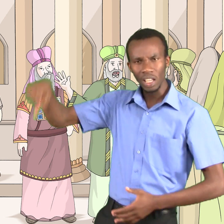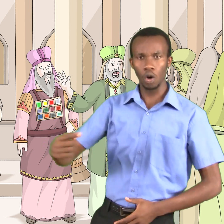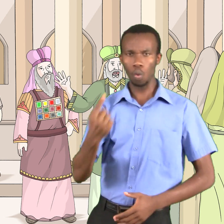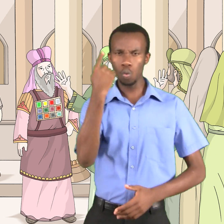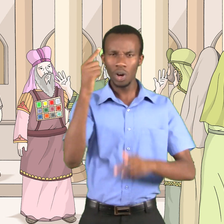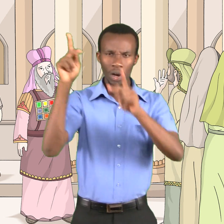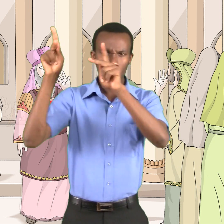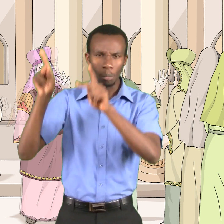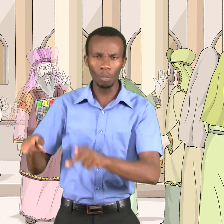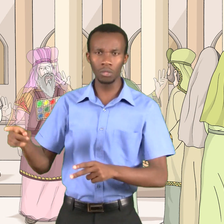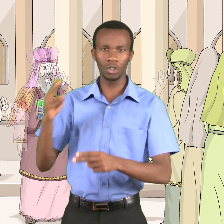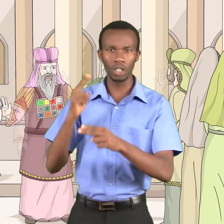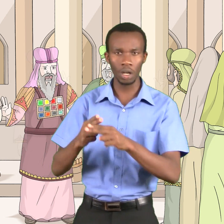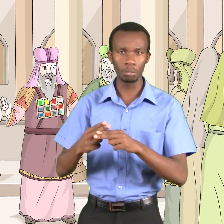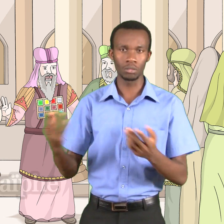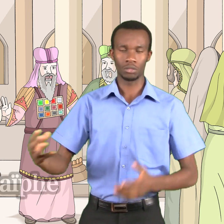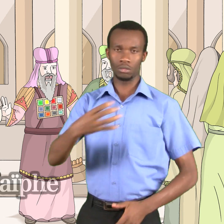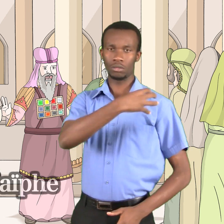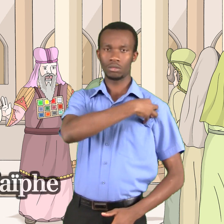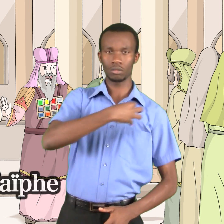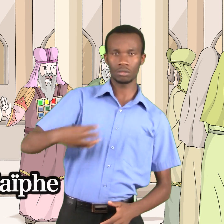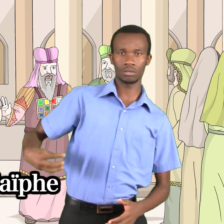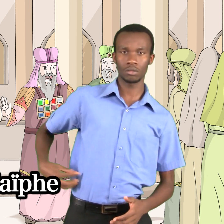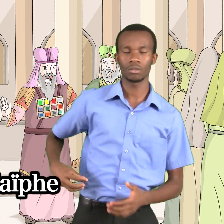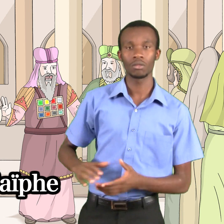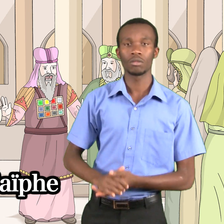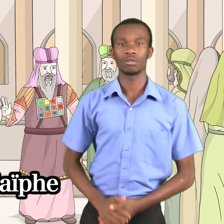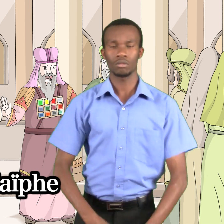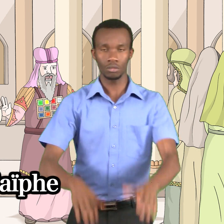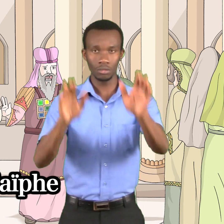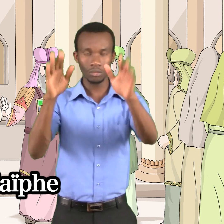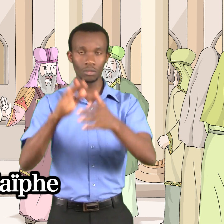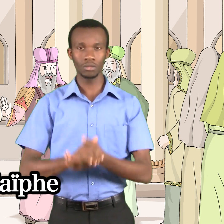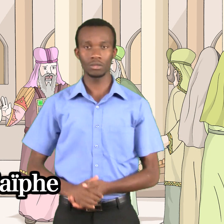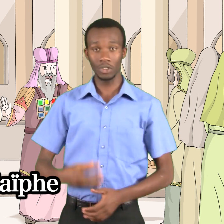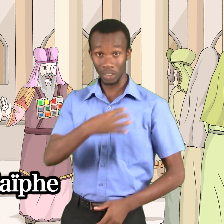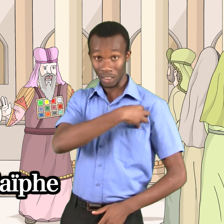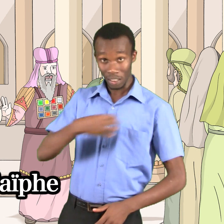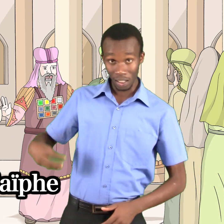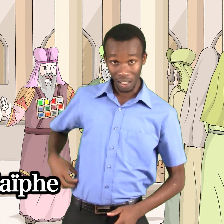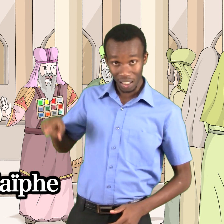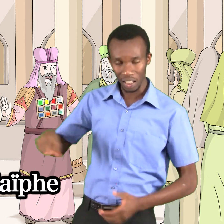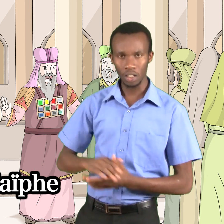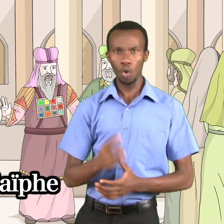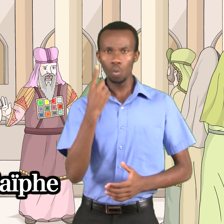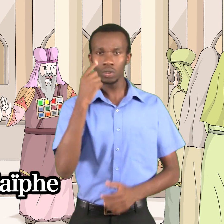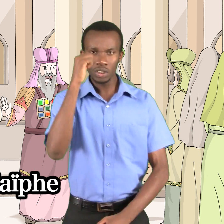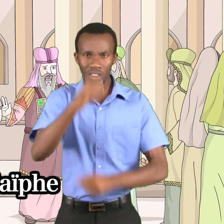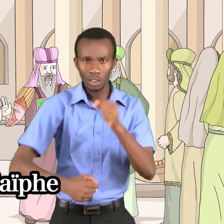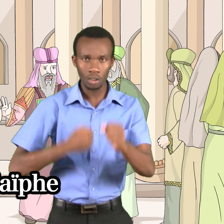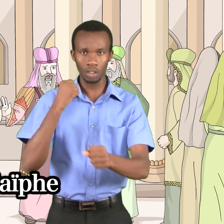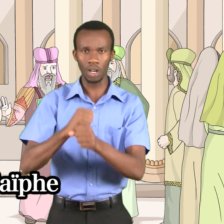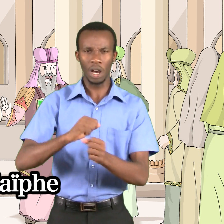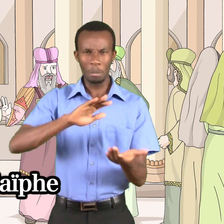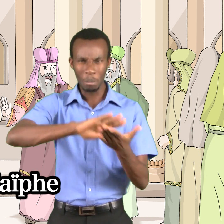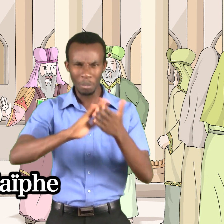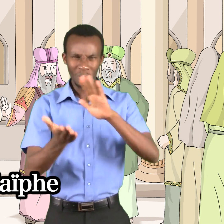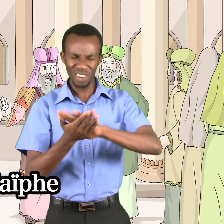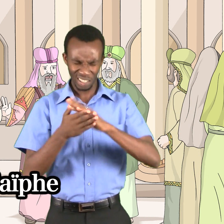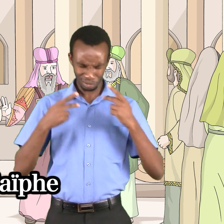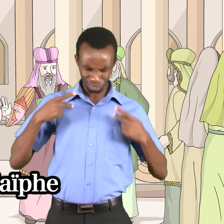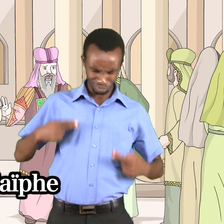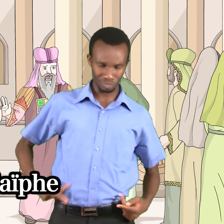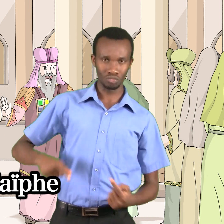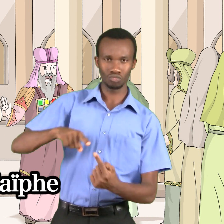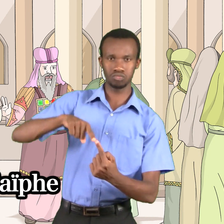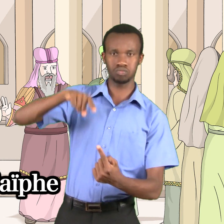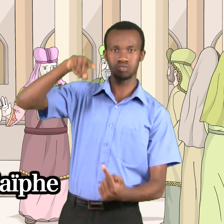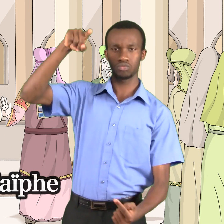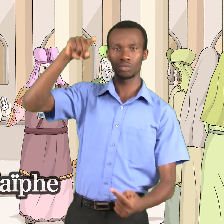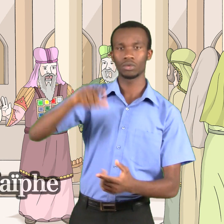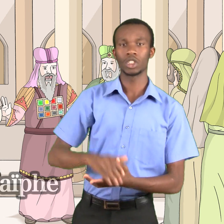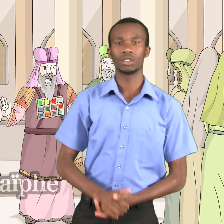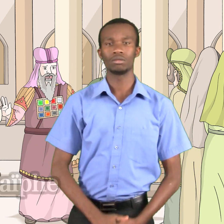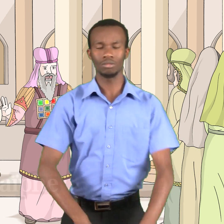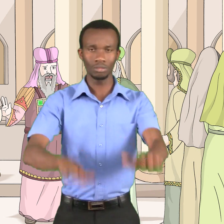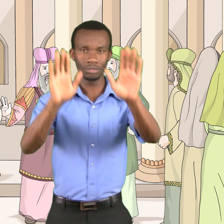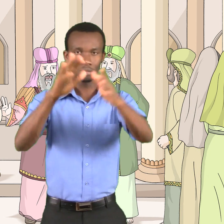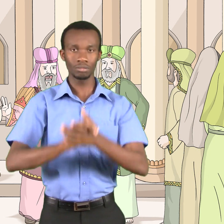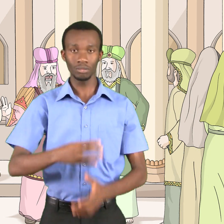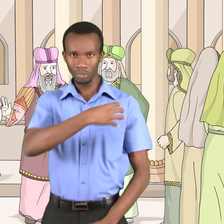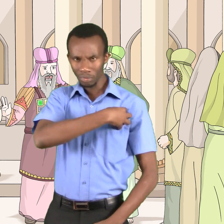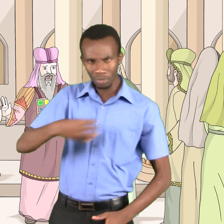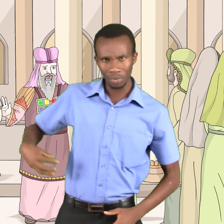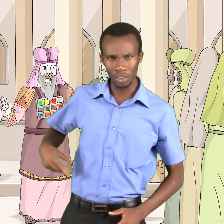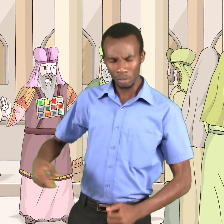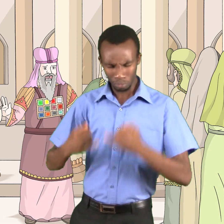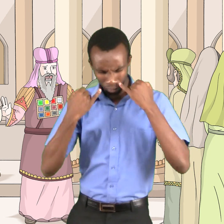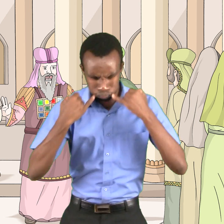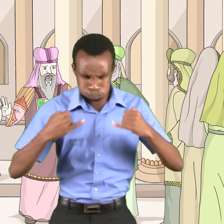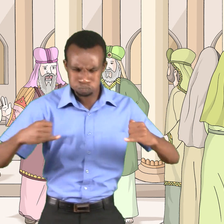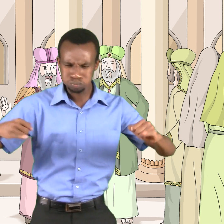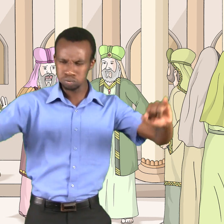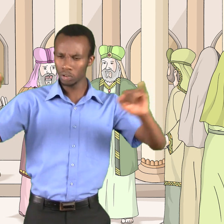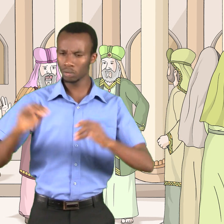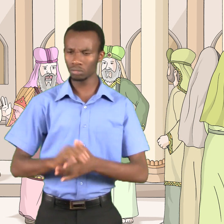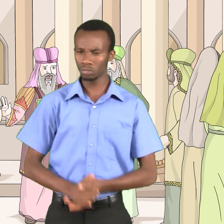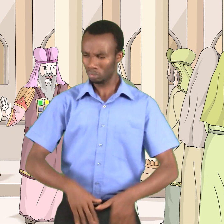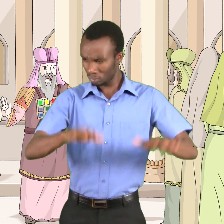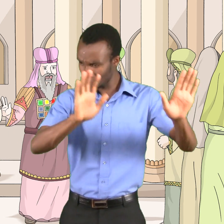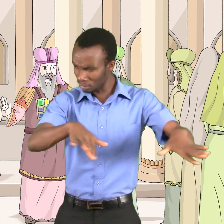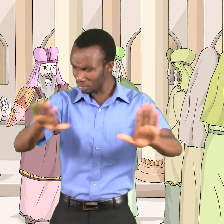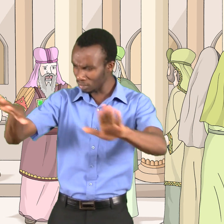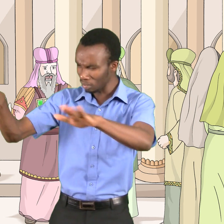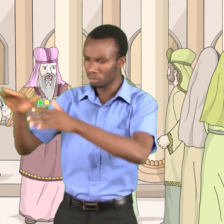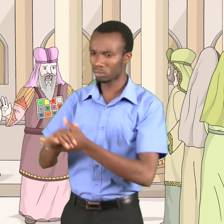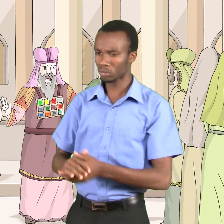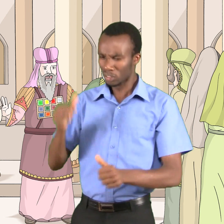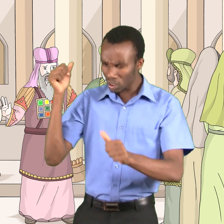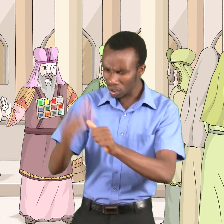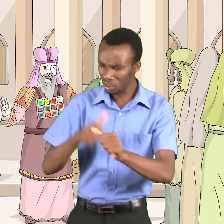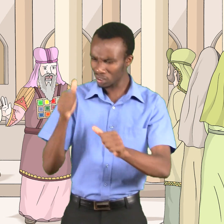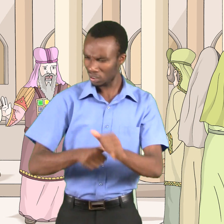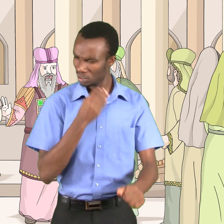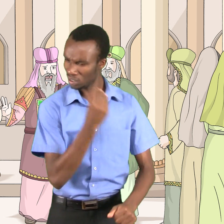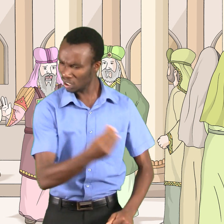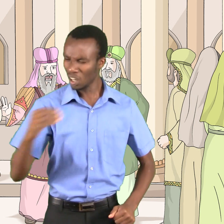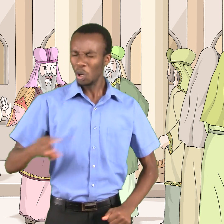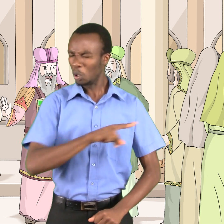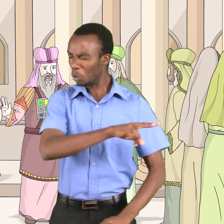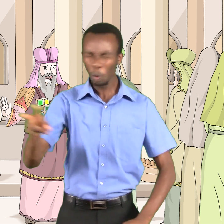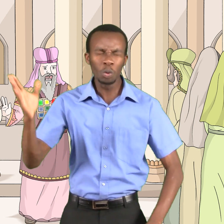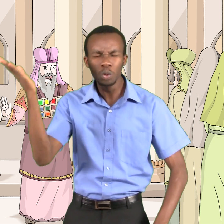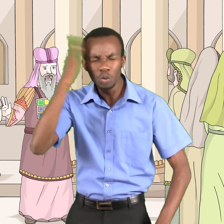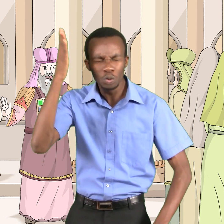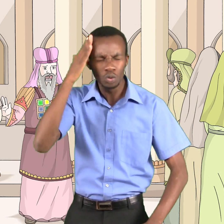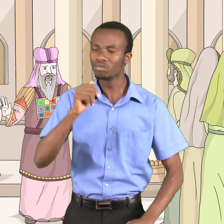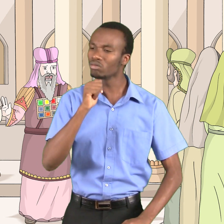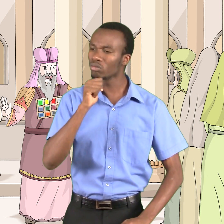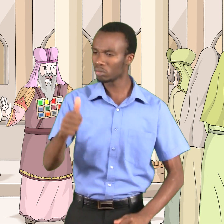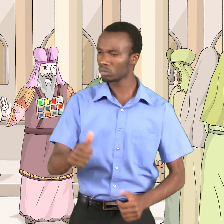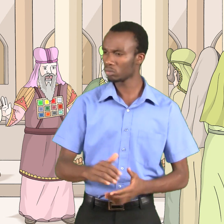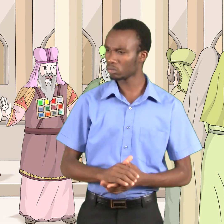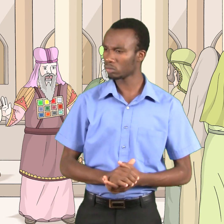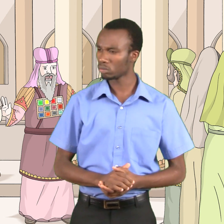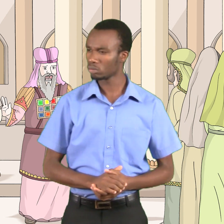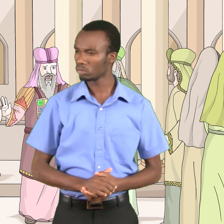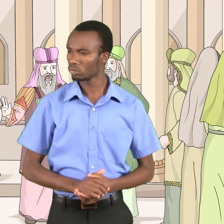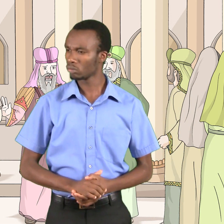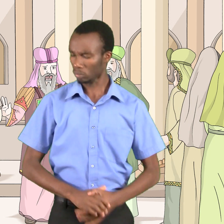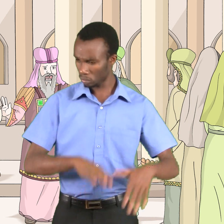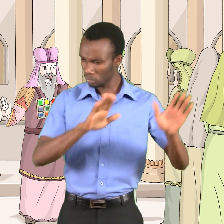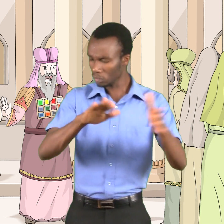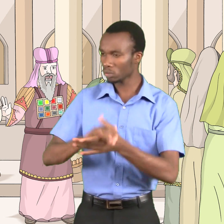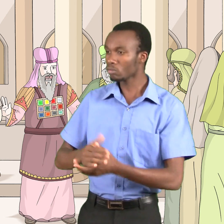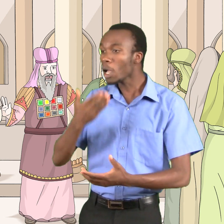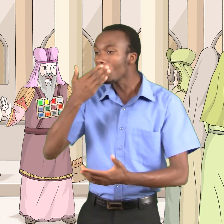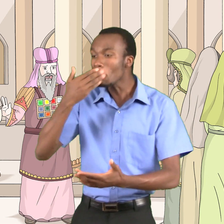But one of them, named Caiaphas, who was high priest that year, said to them, “You know nothing at all!